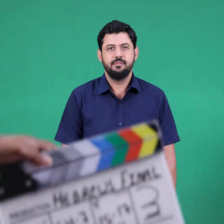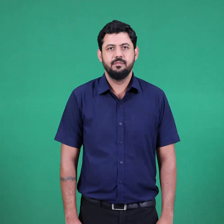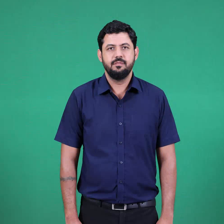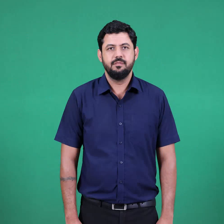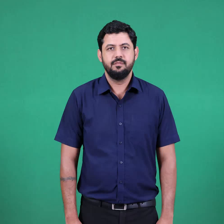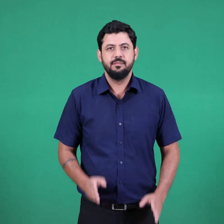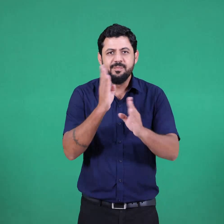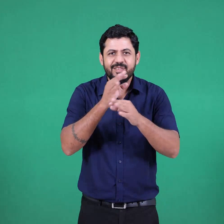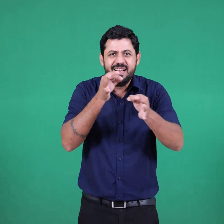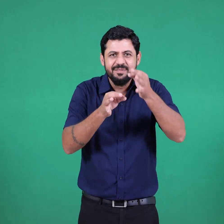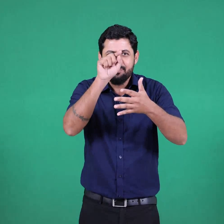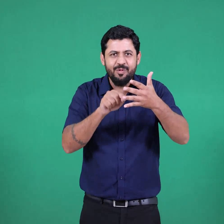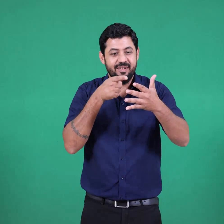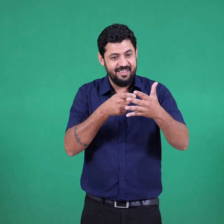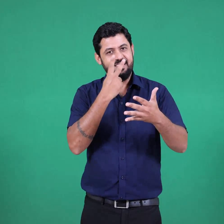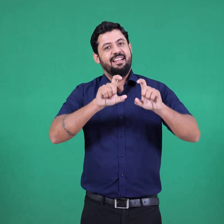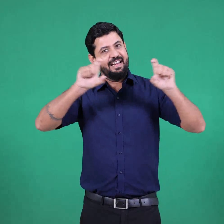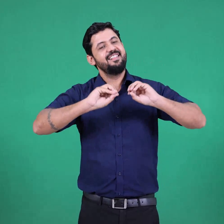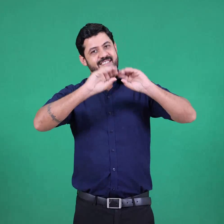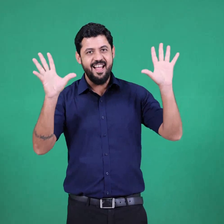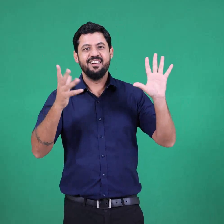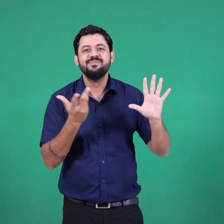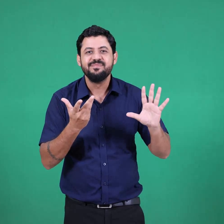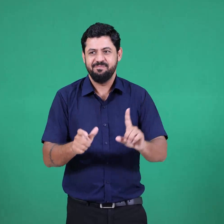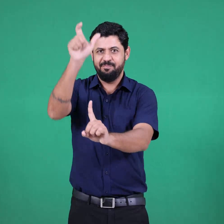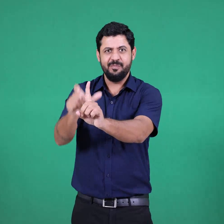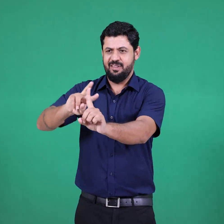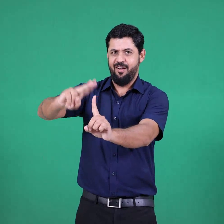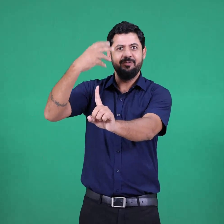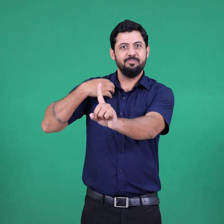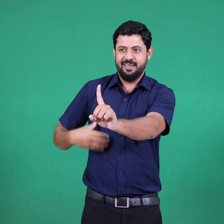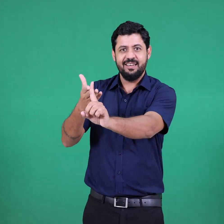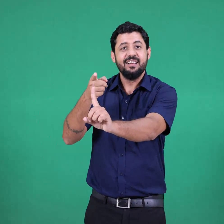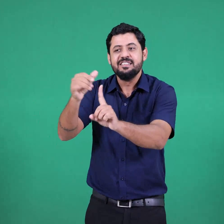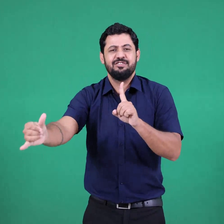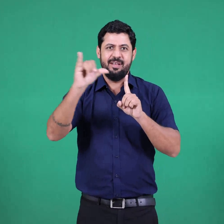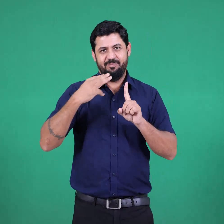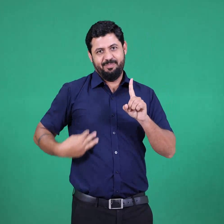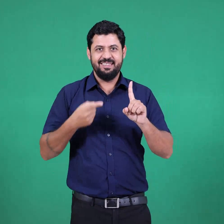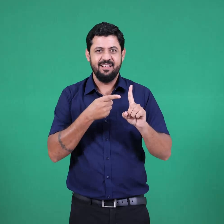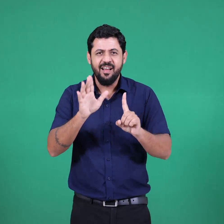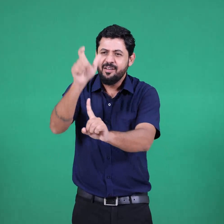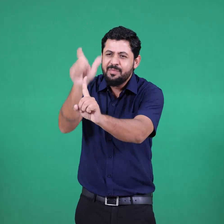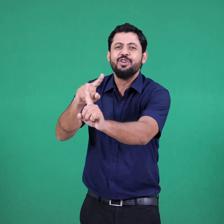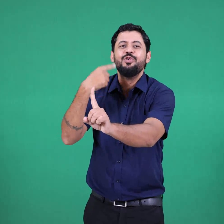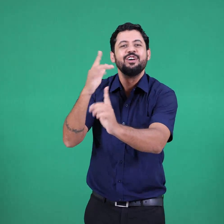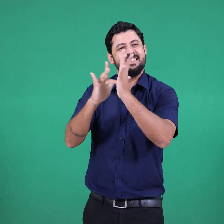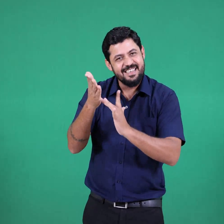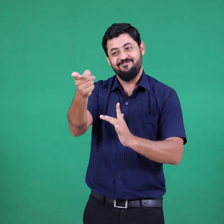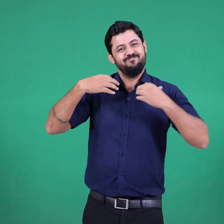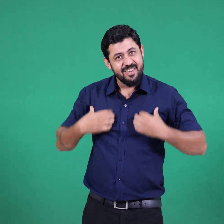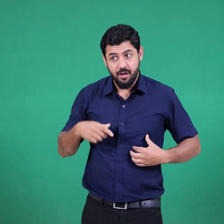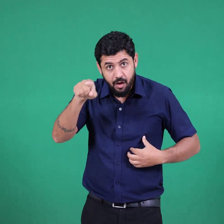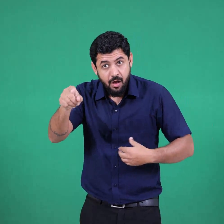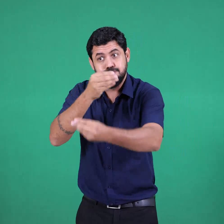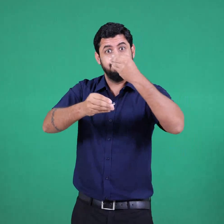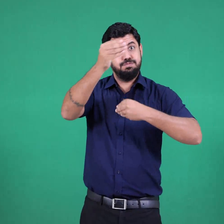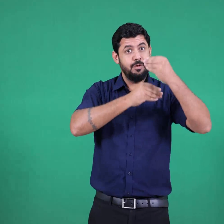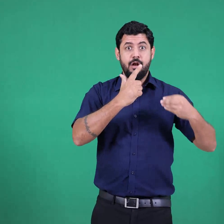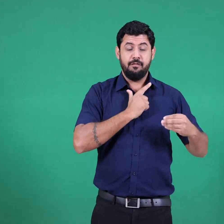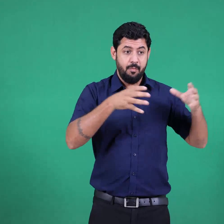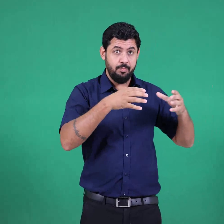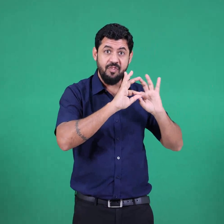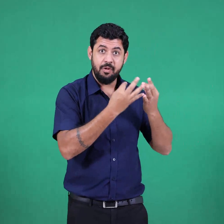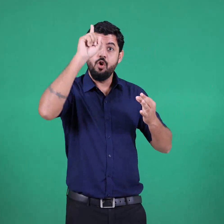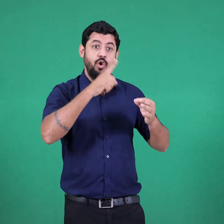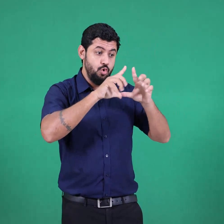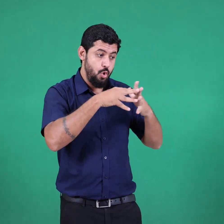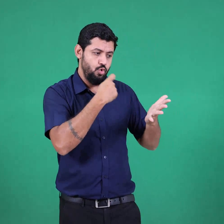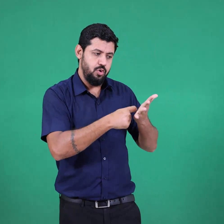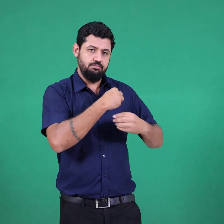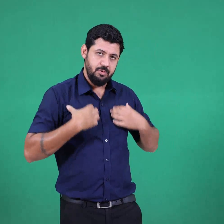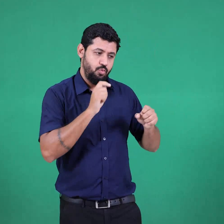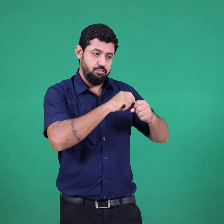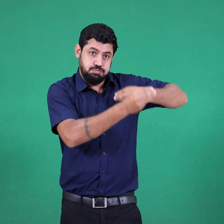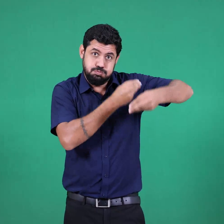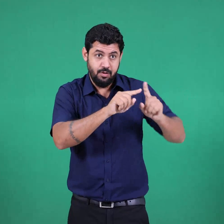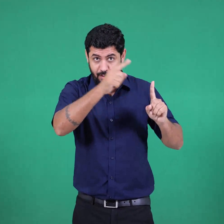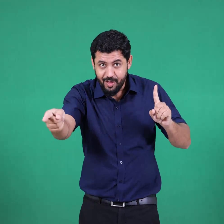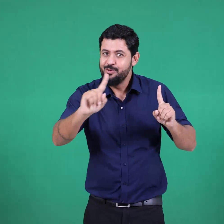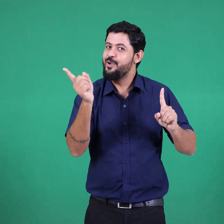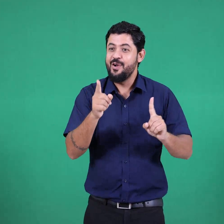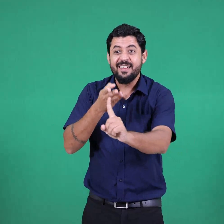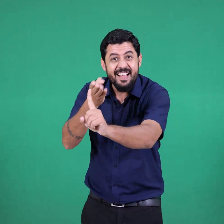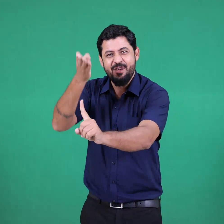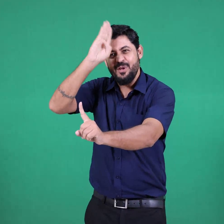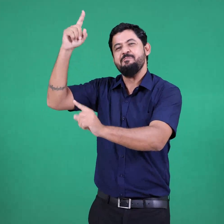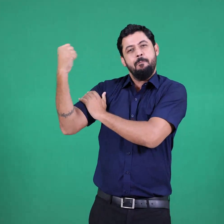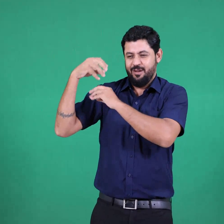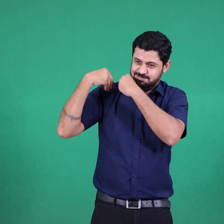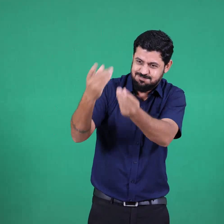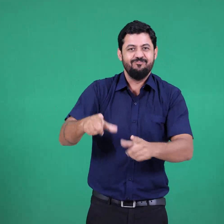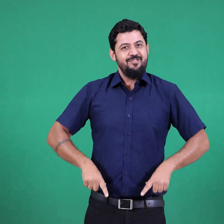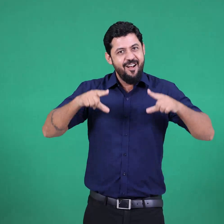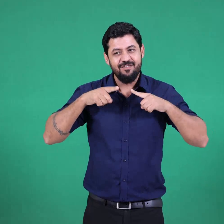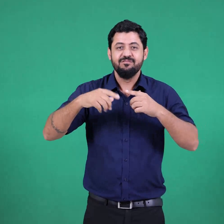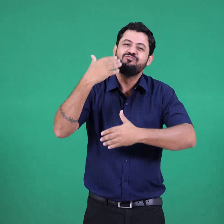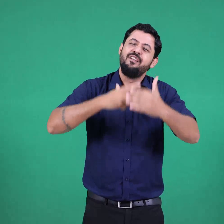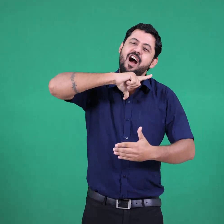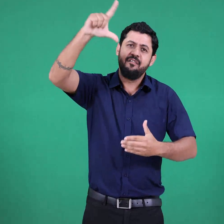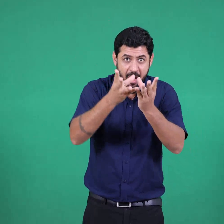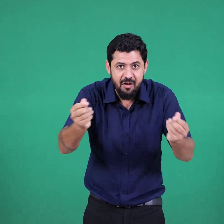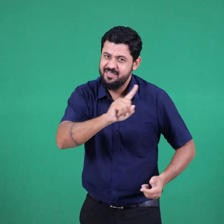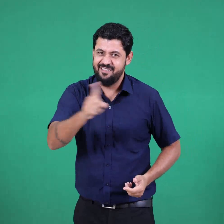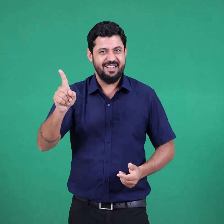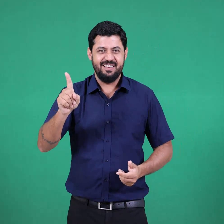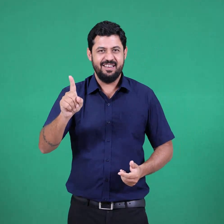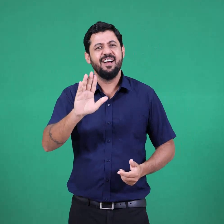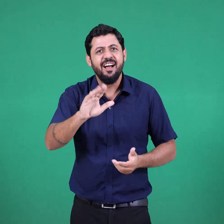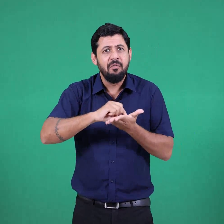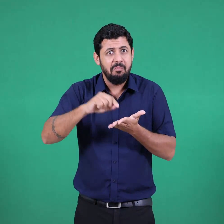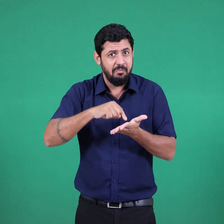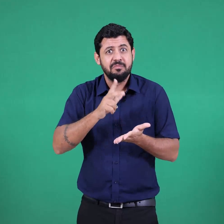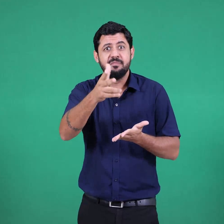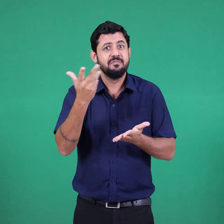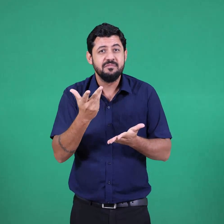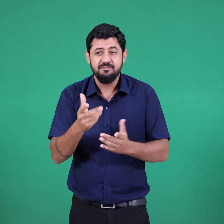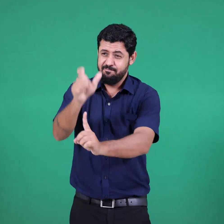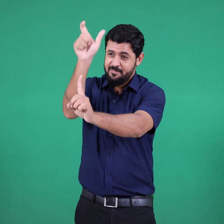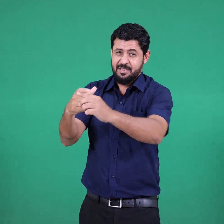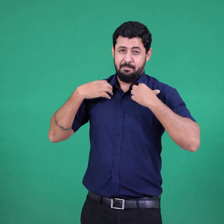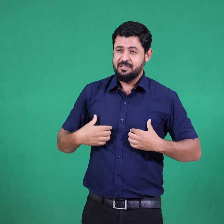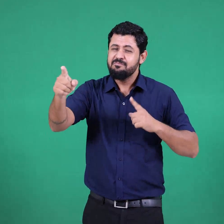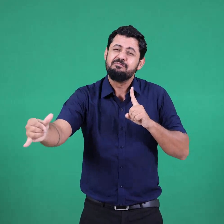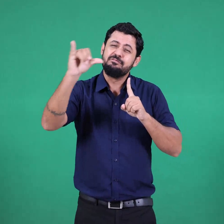And this point is even more clear if another priest like Melchizedek appears, one who has become a priest not by a law of succession, but by the power of an indestructible life.